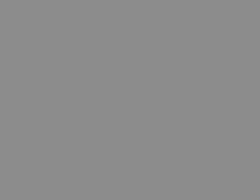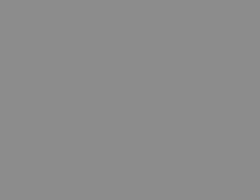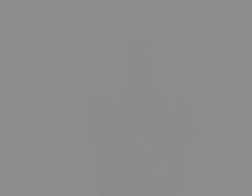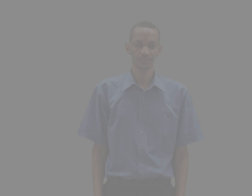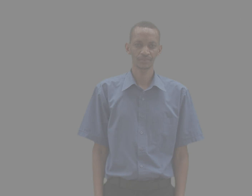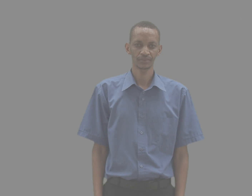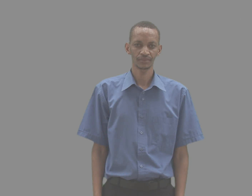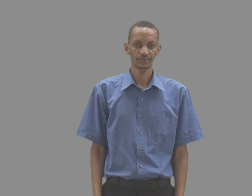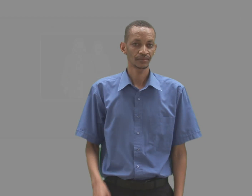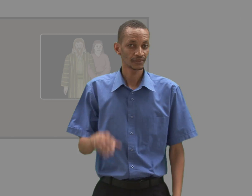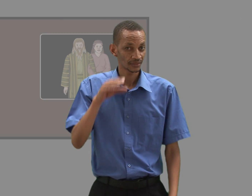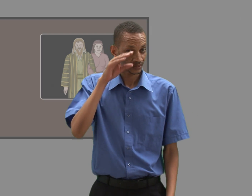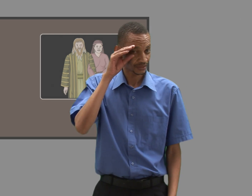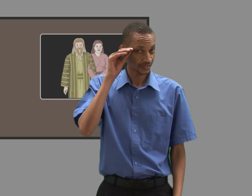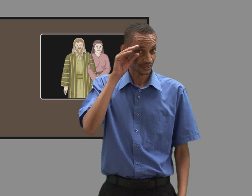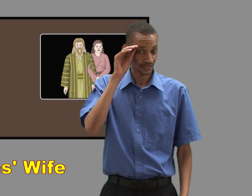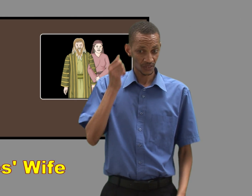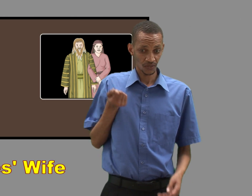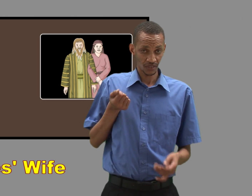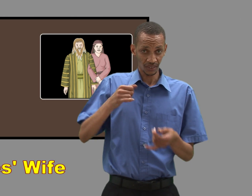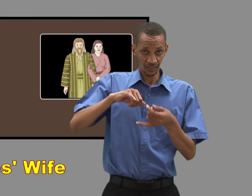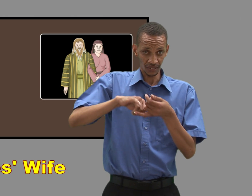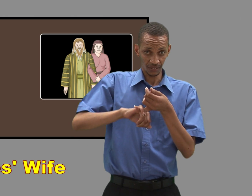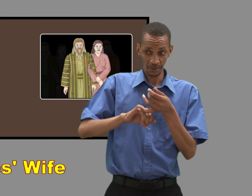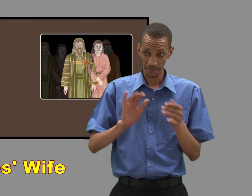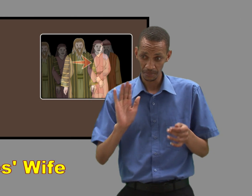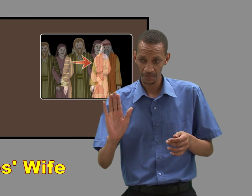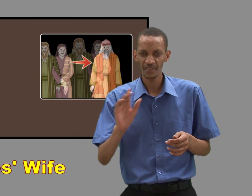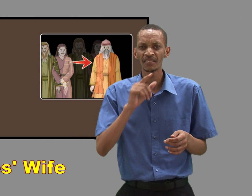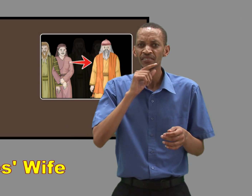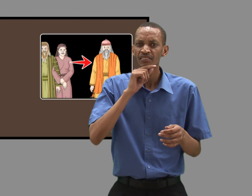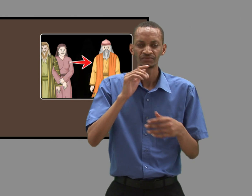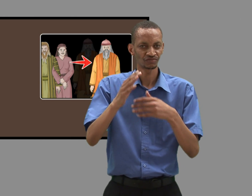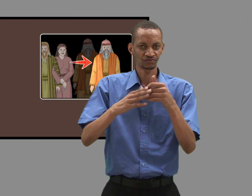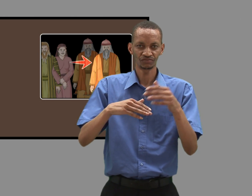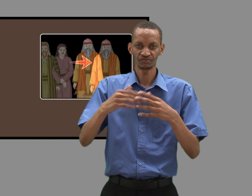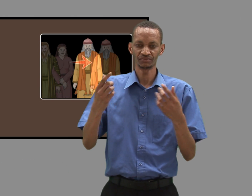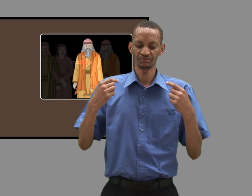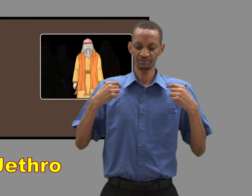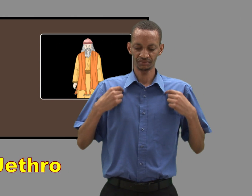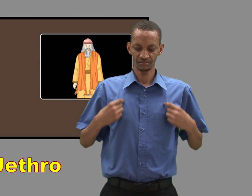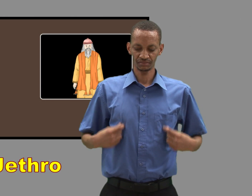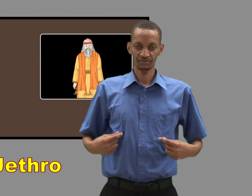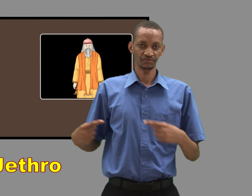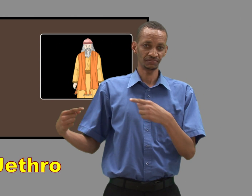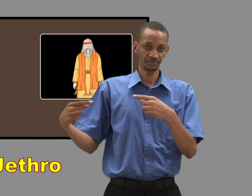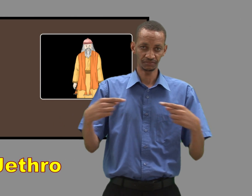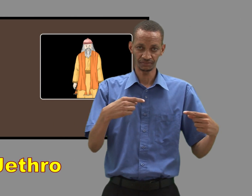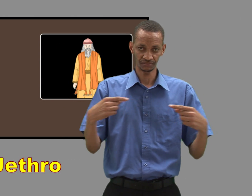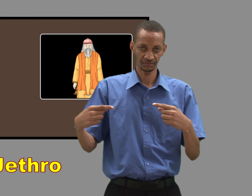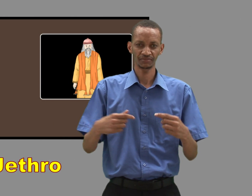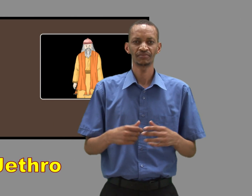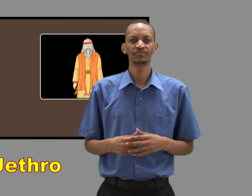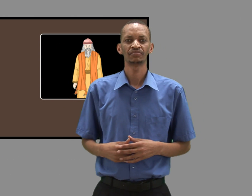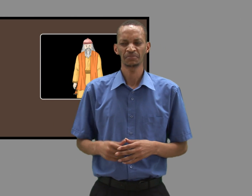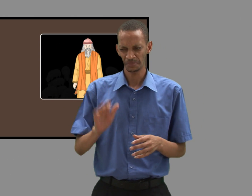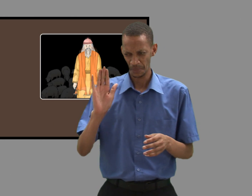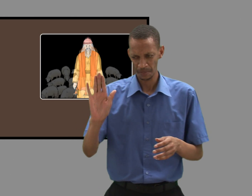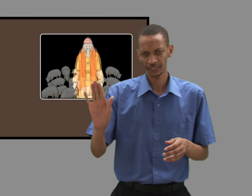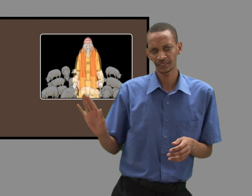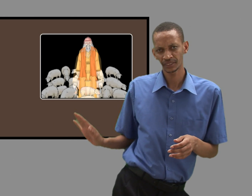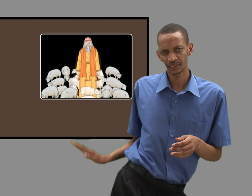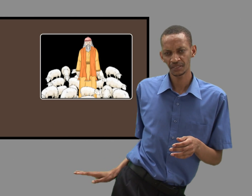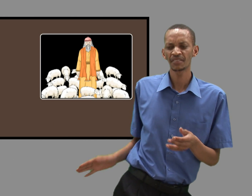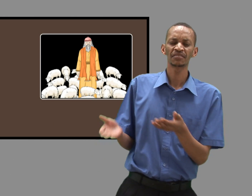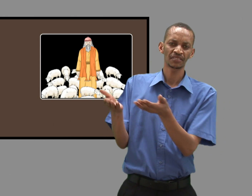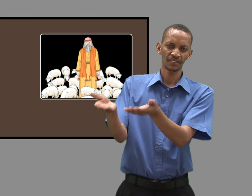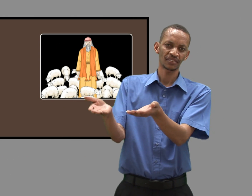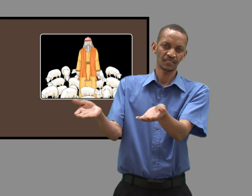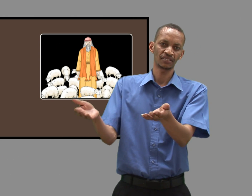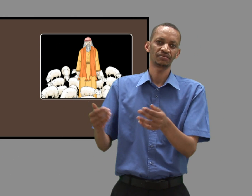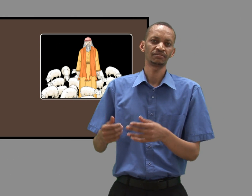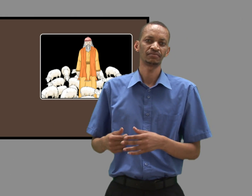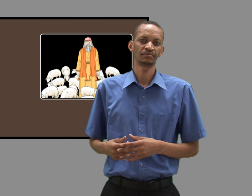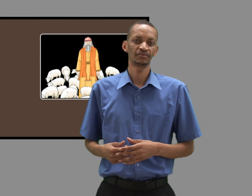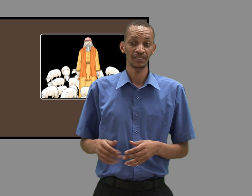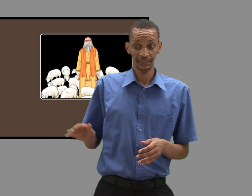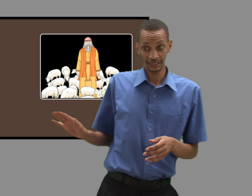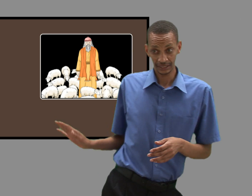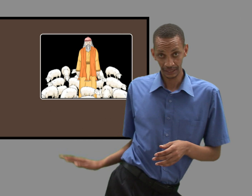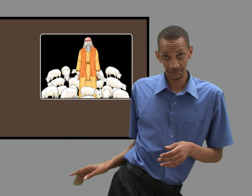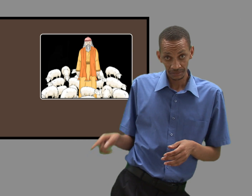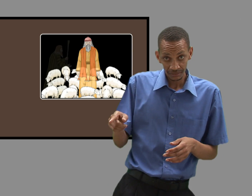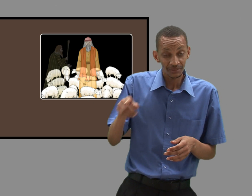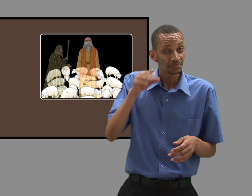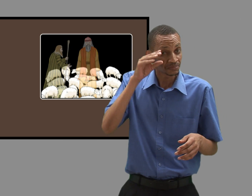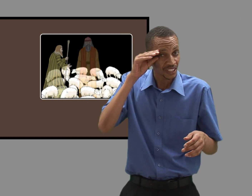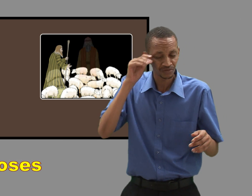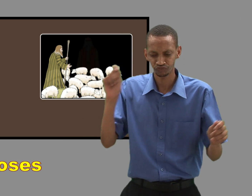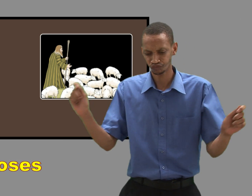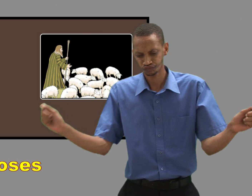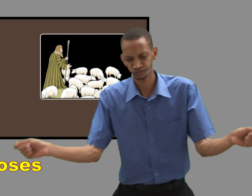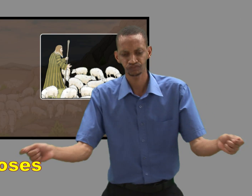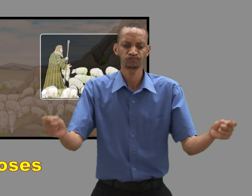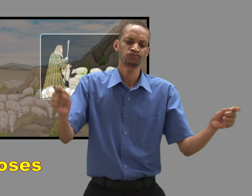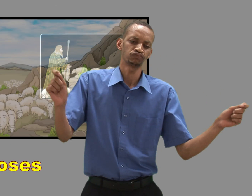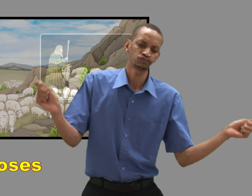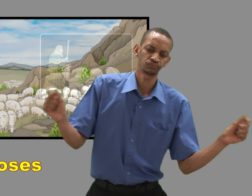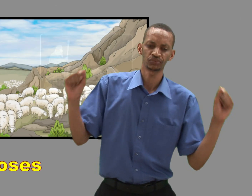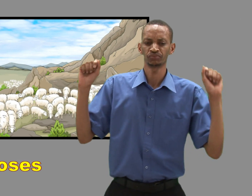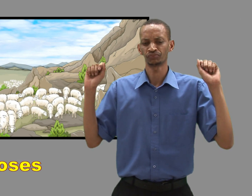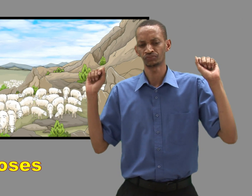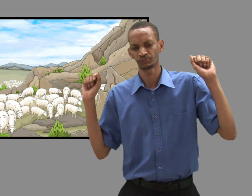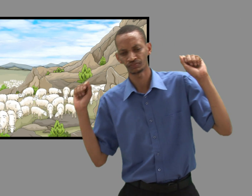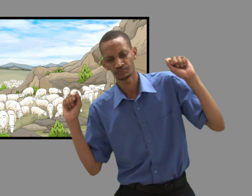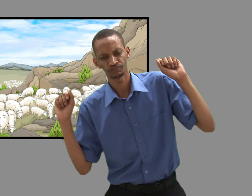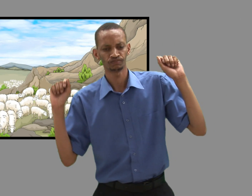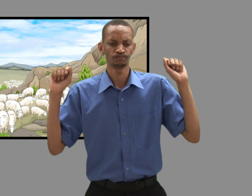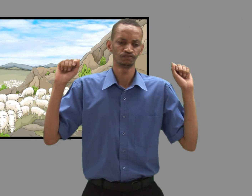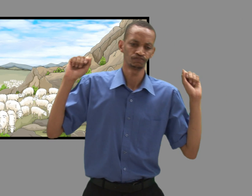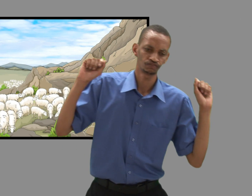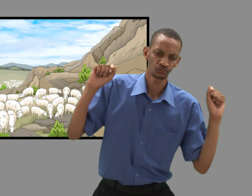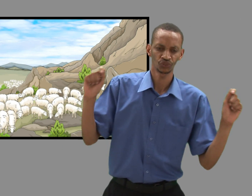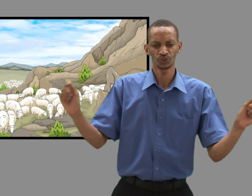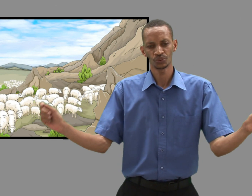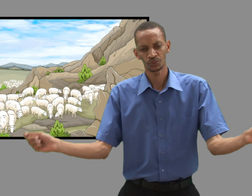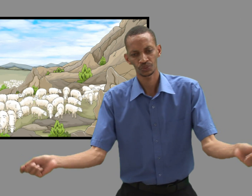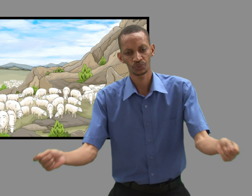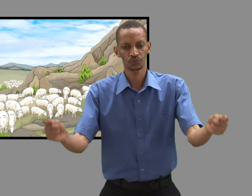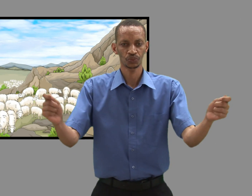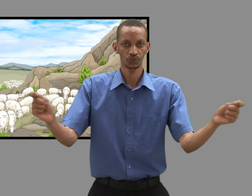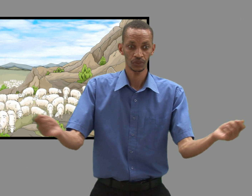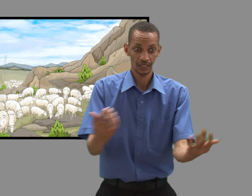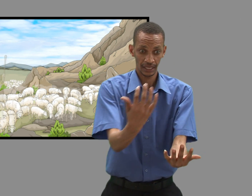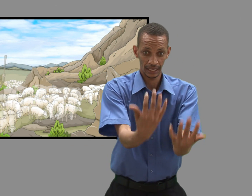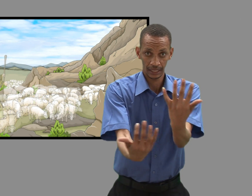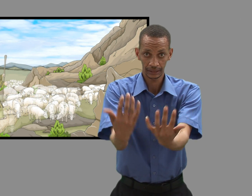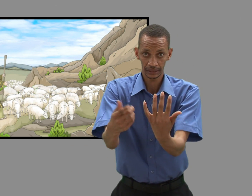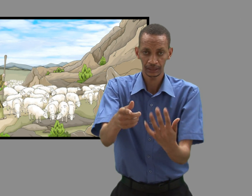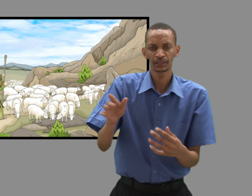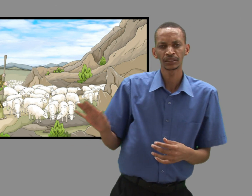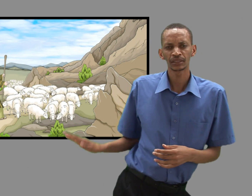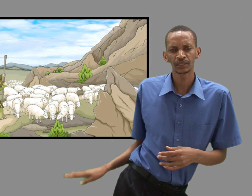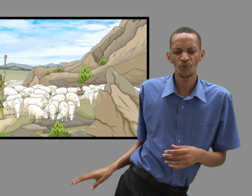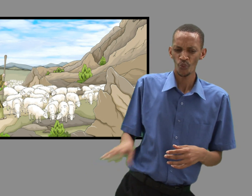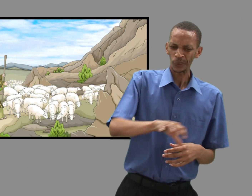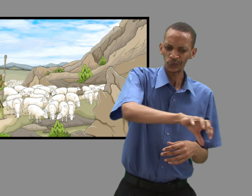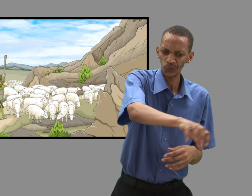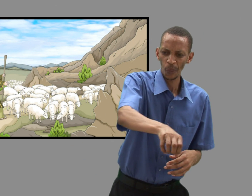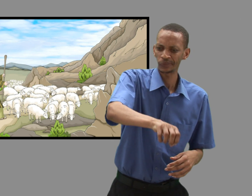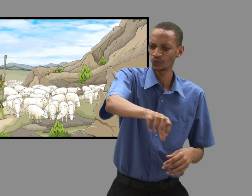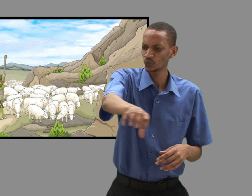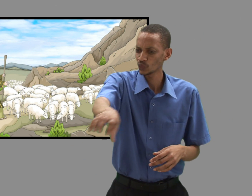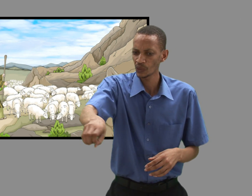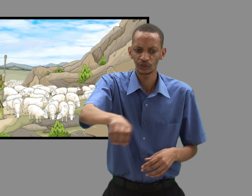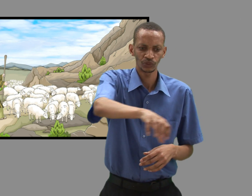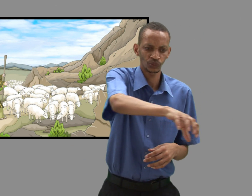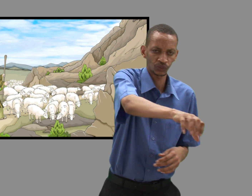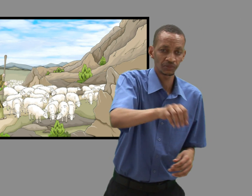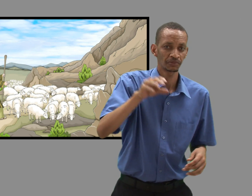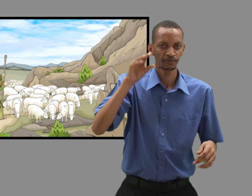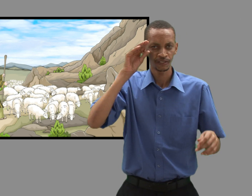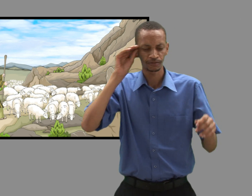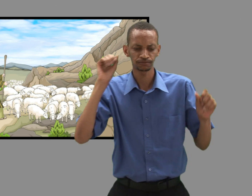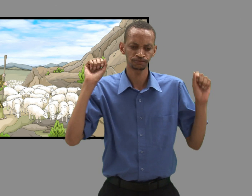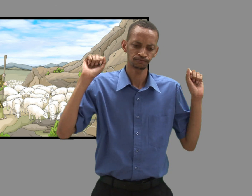Meanwhile, Moses was shepherding the flock of his father-in-law Jethro, the priest of Midian.